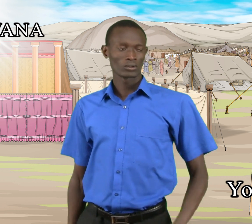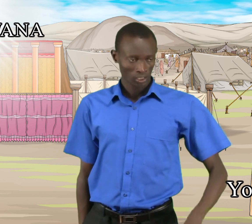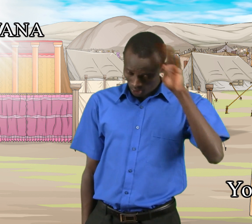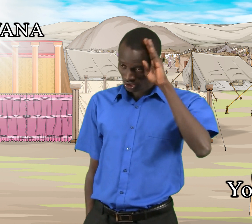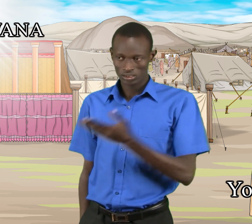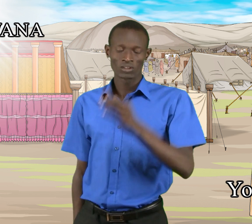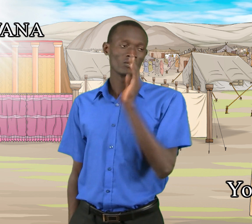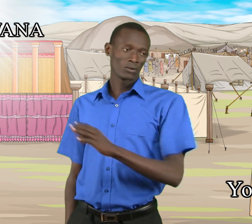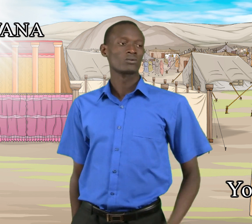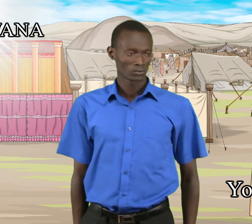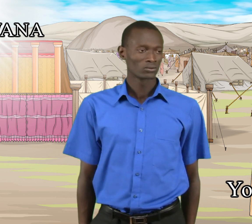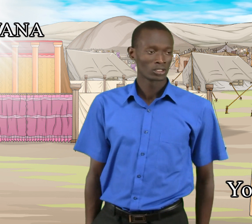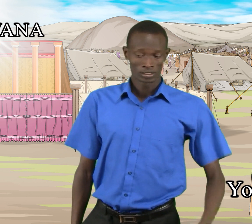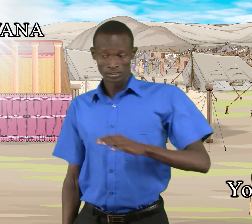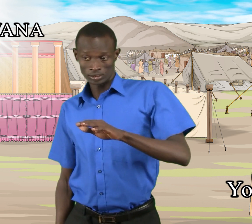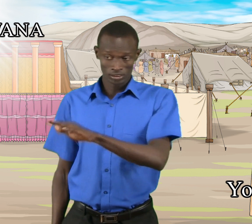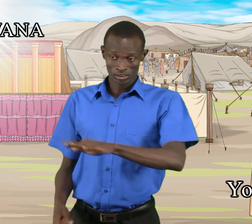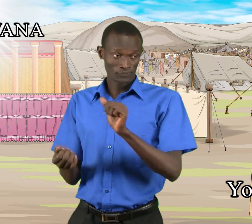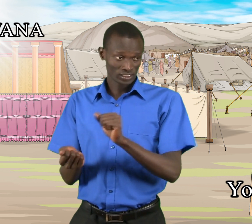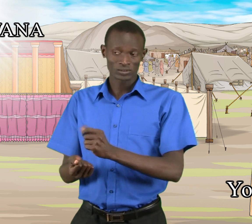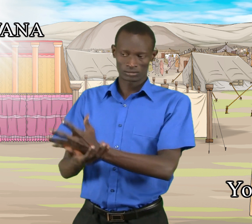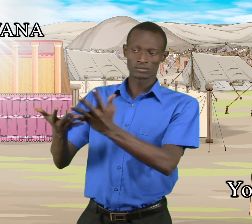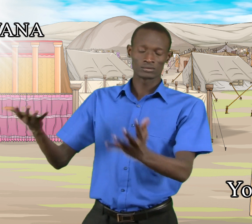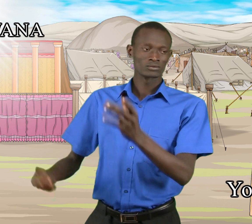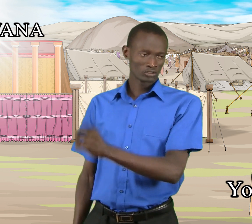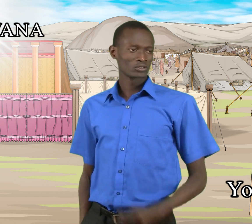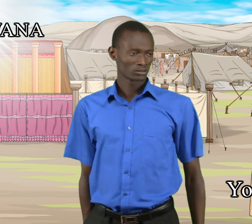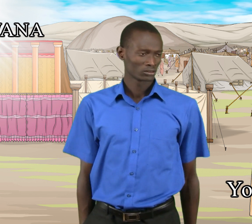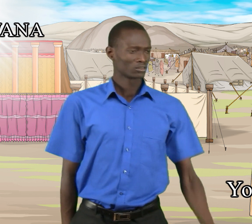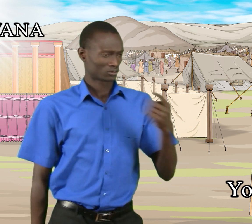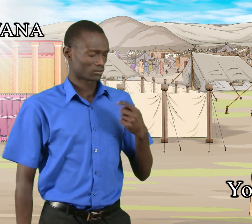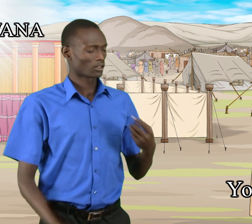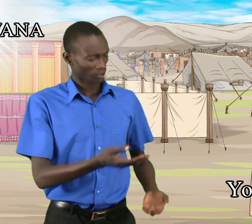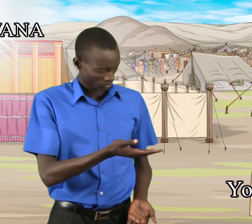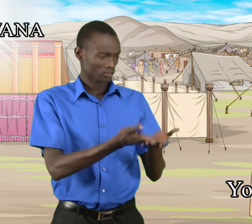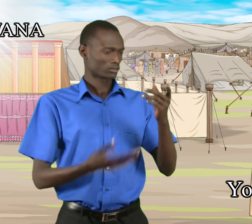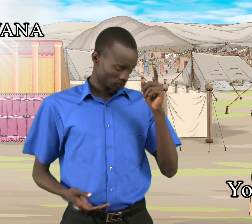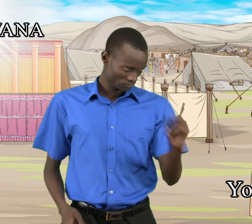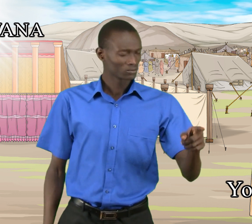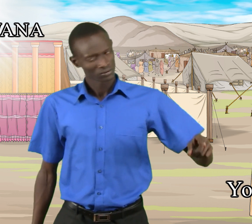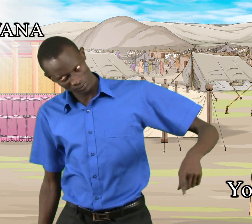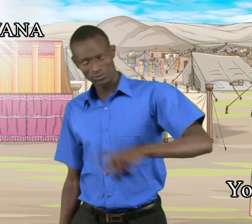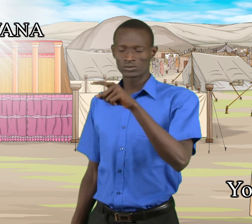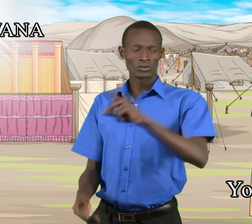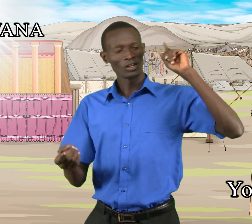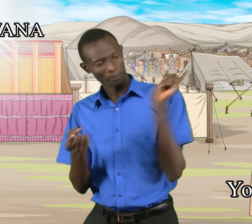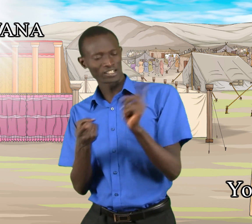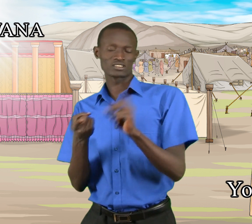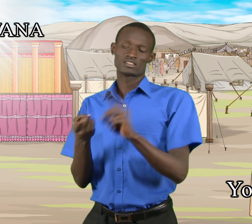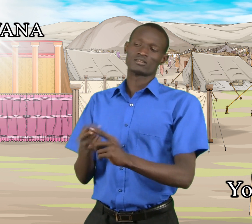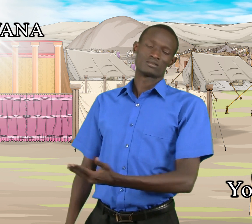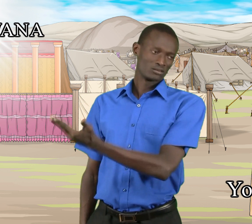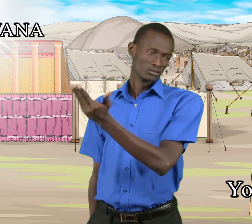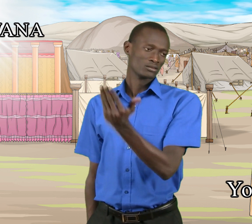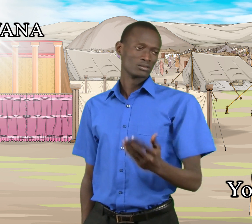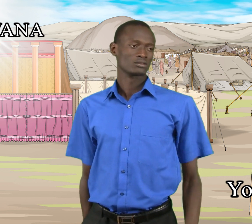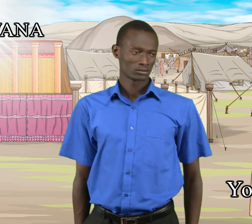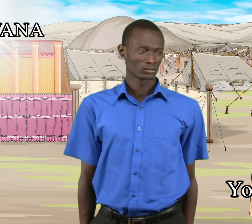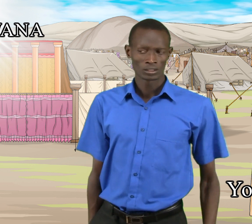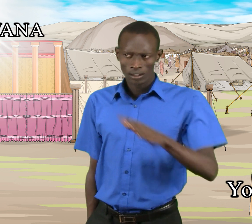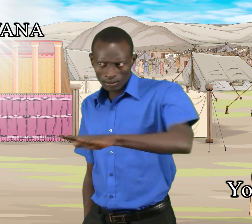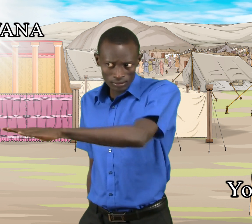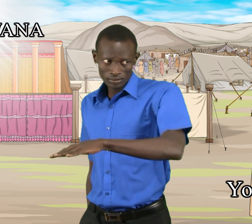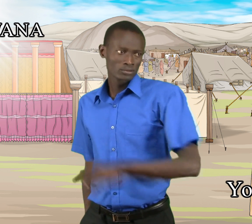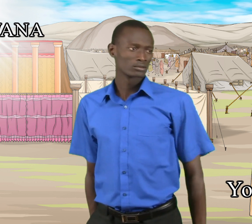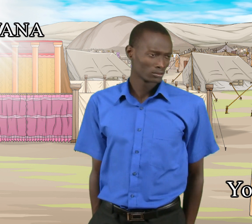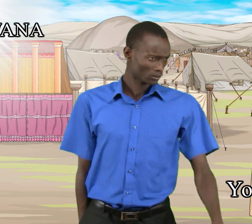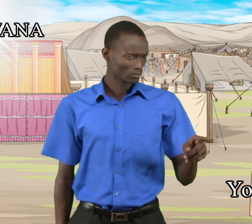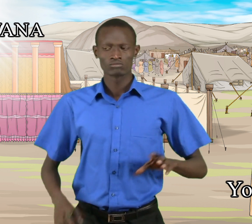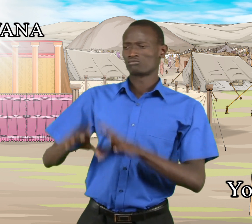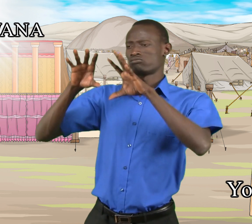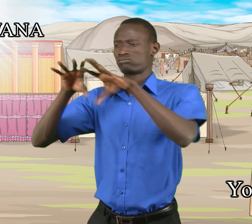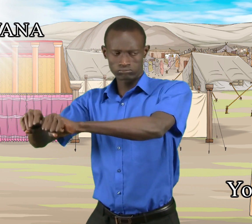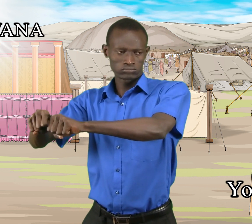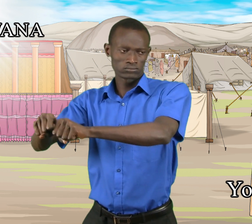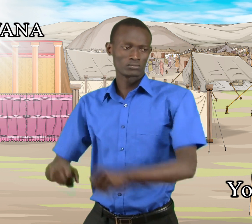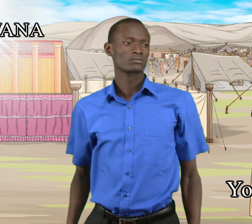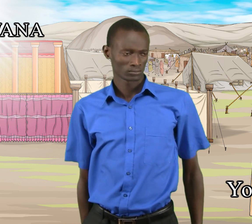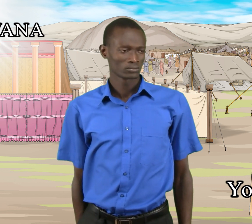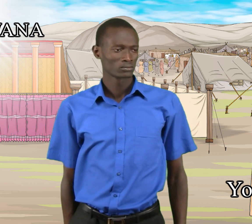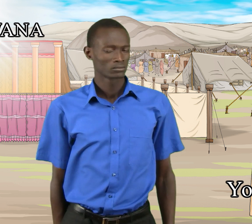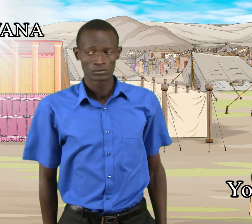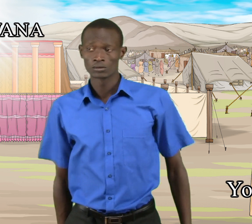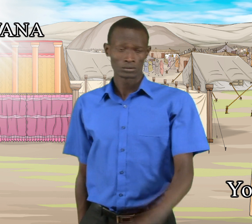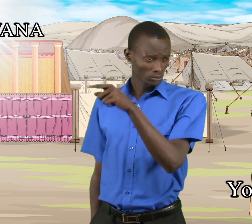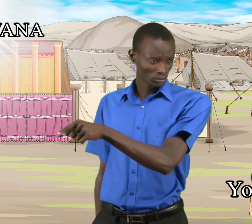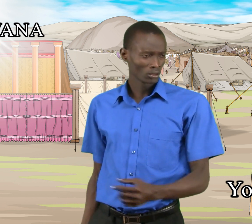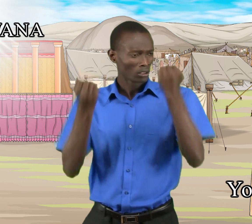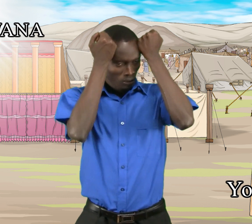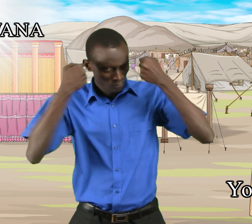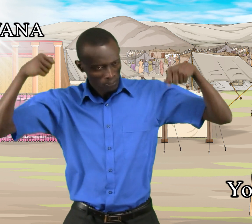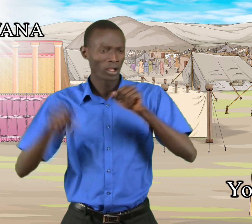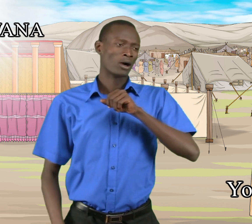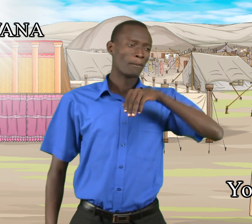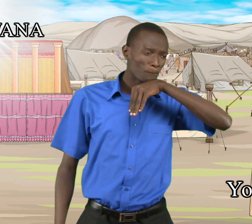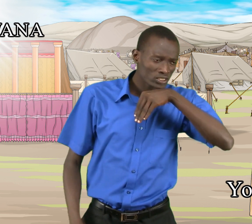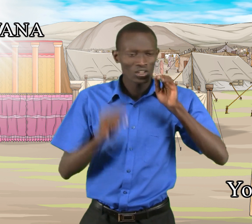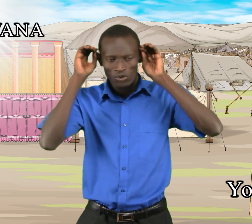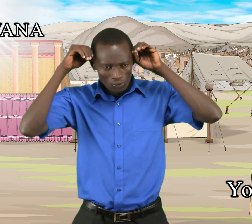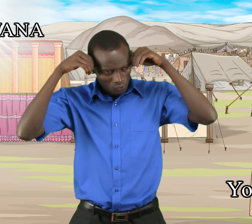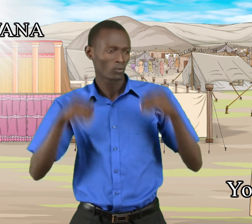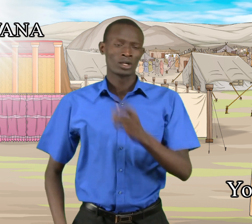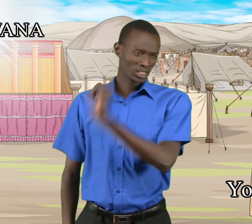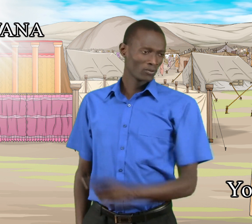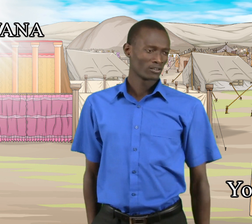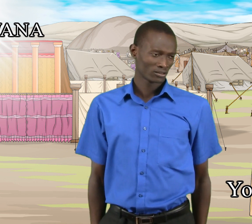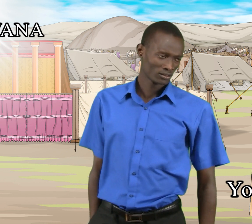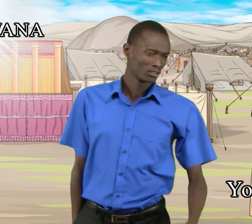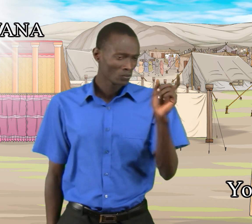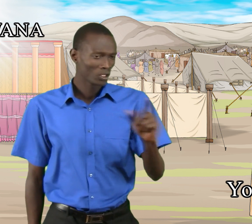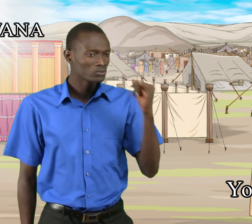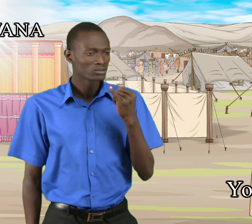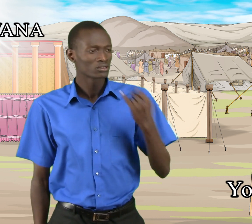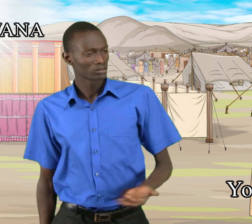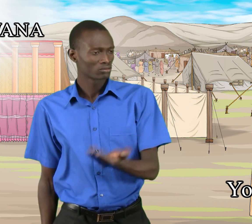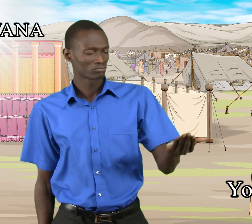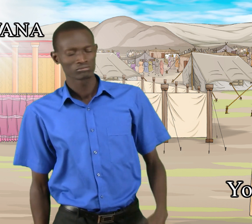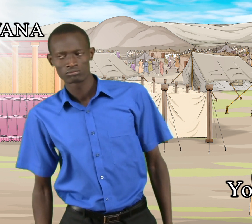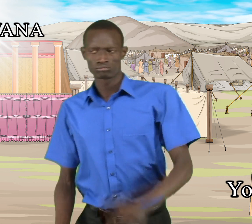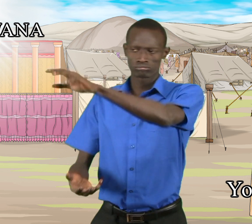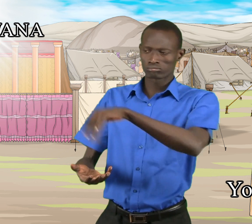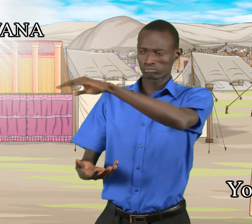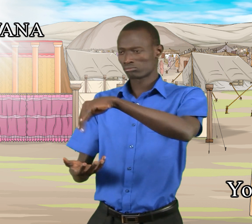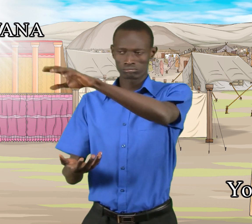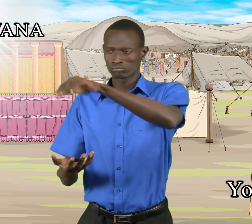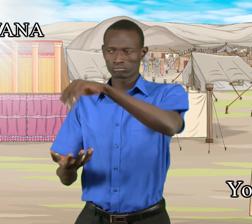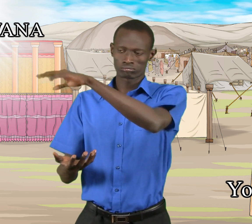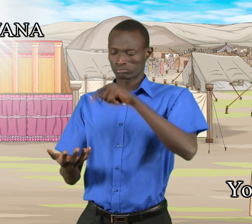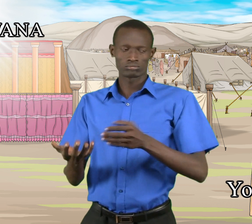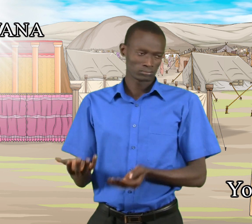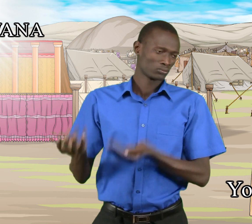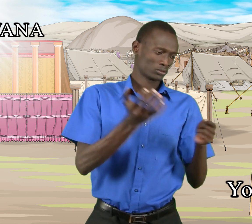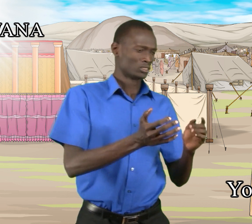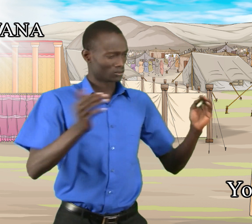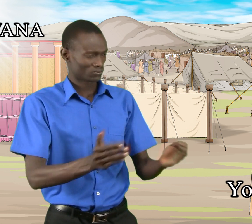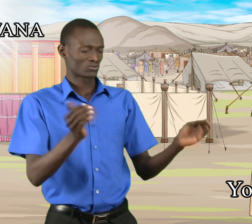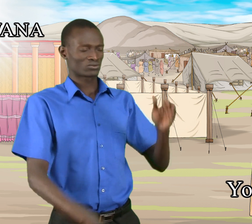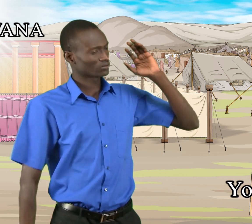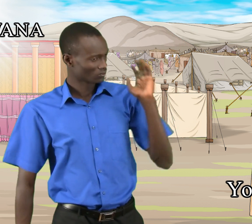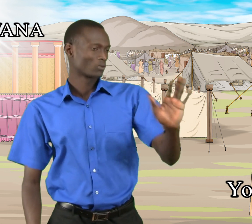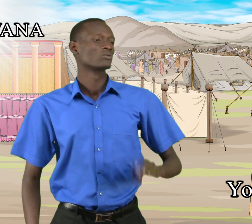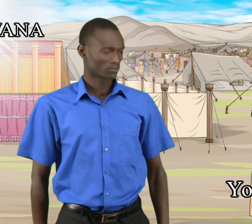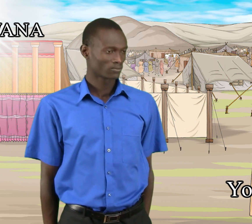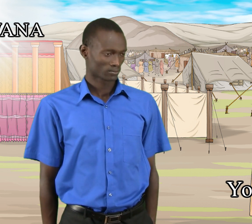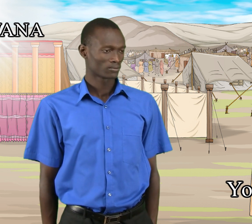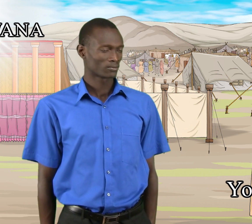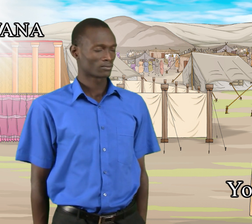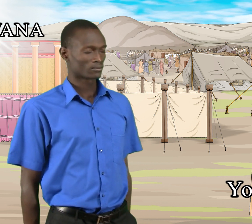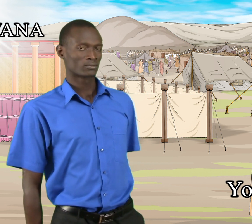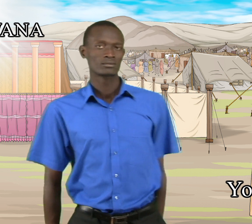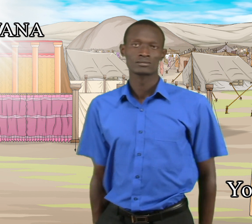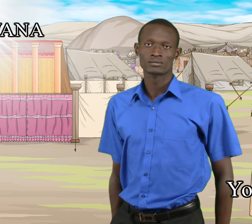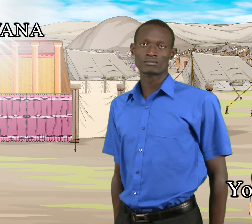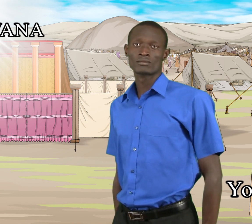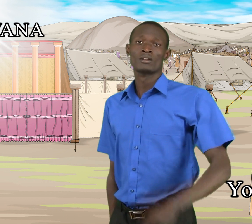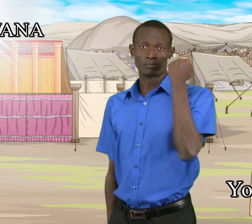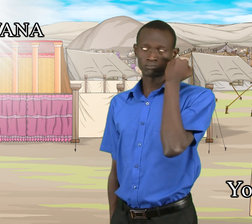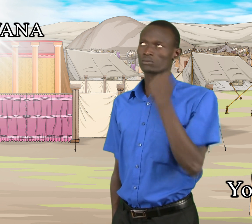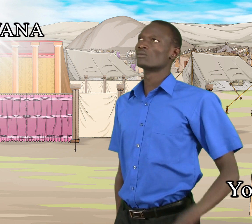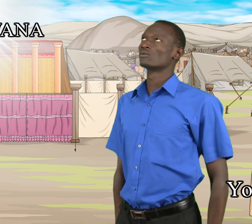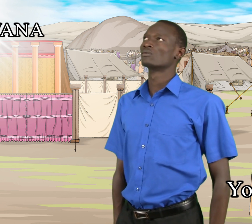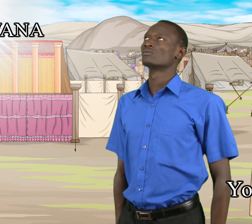And you shall do to Ai and its king as you did to Jericho and its king, except that you may carry off their plunder and livestock for yourselves.